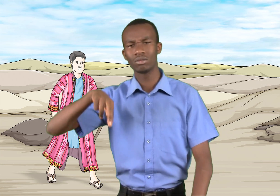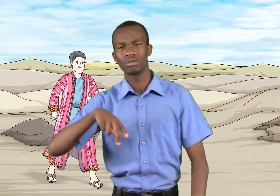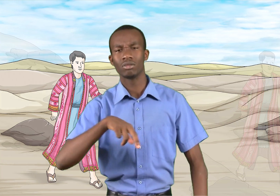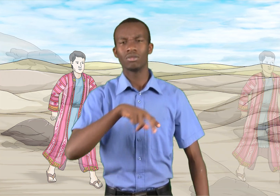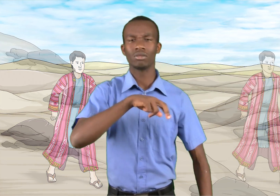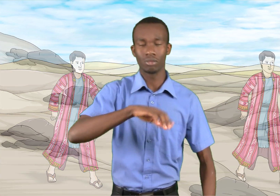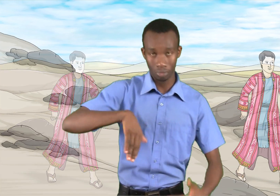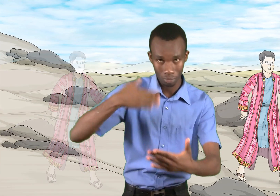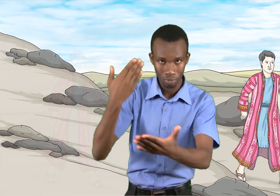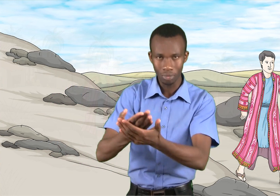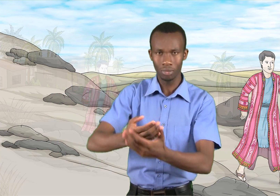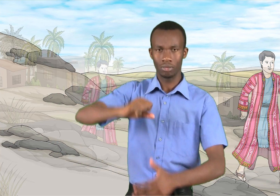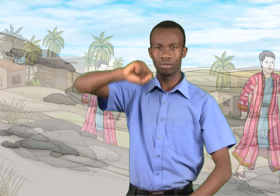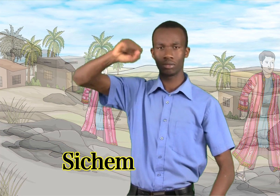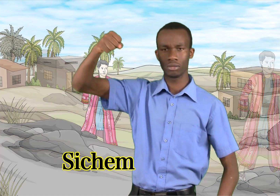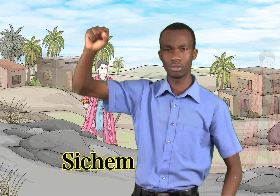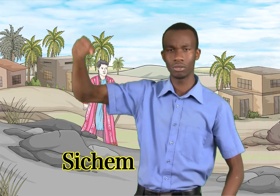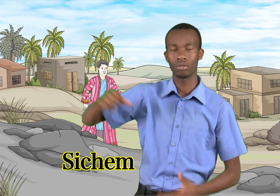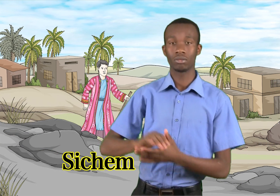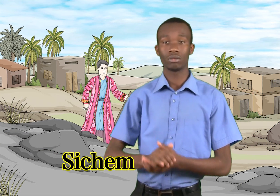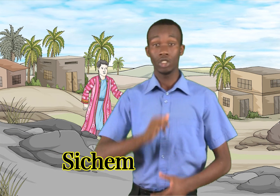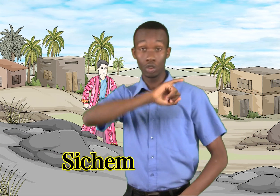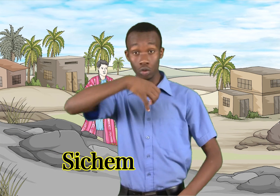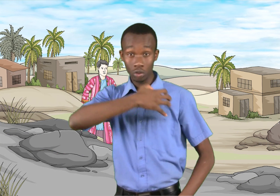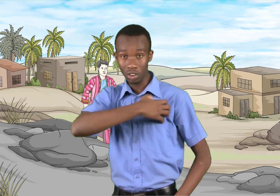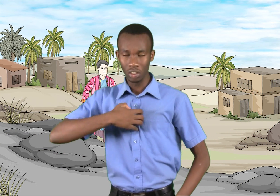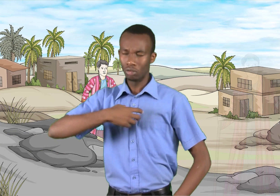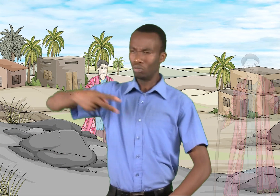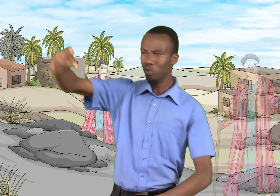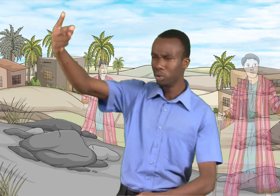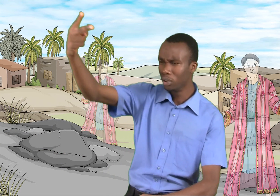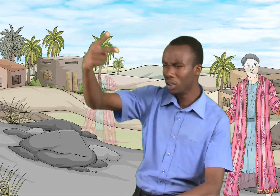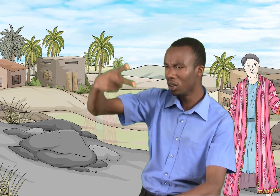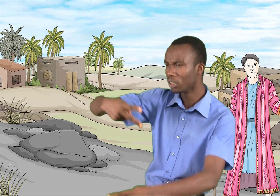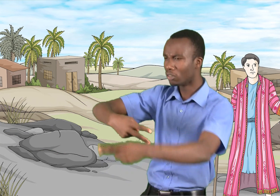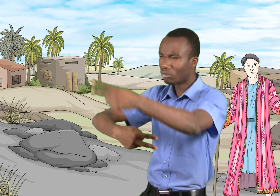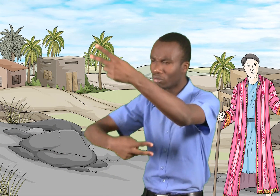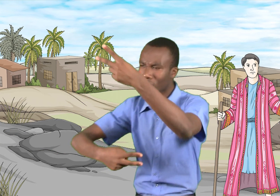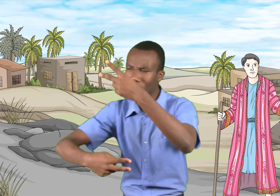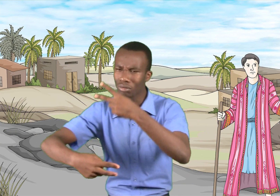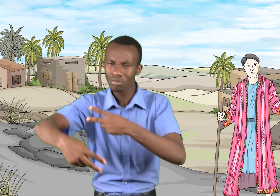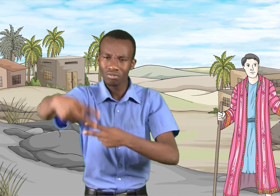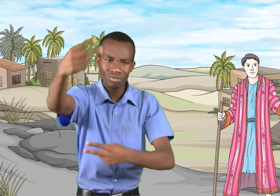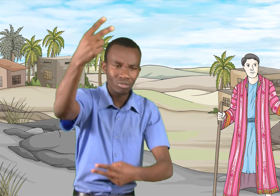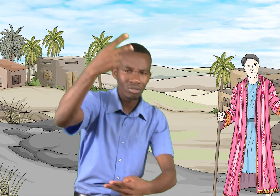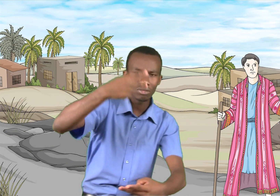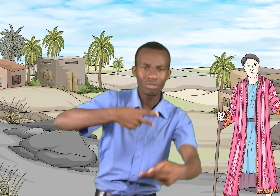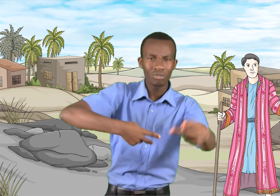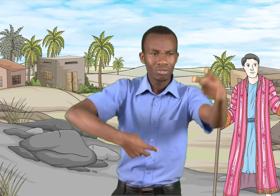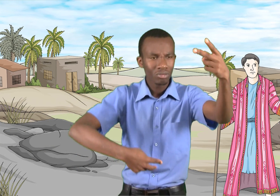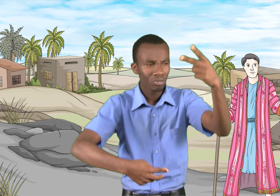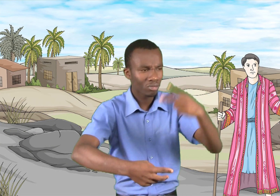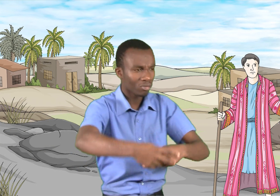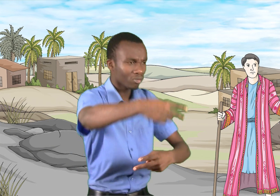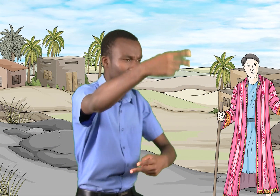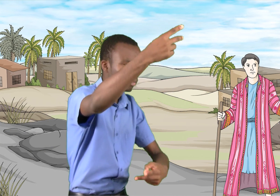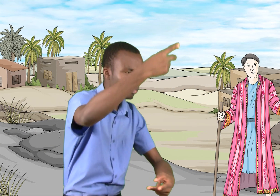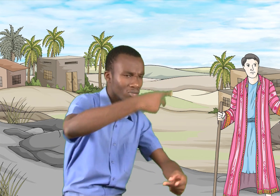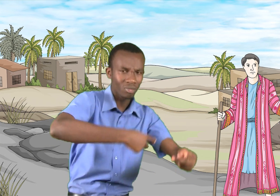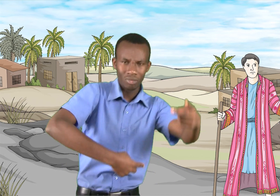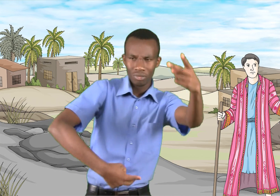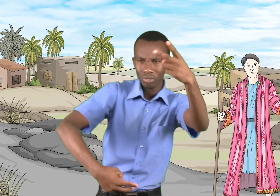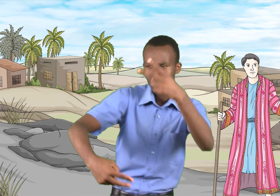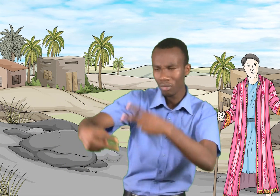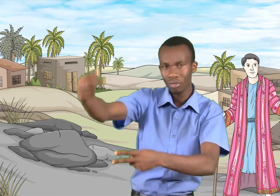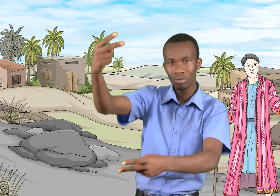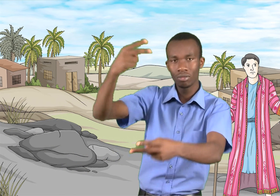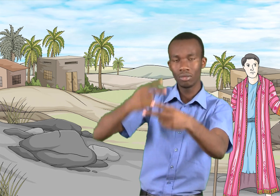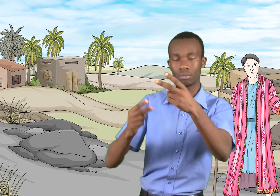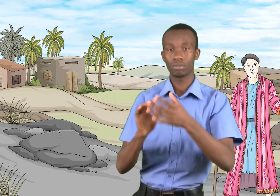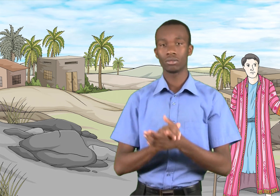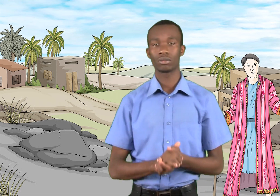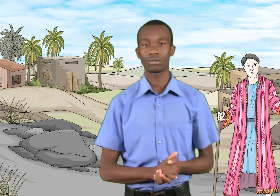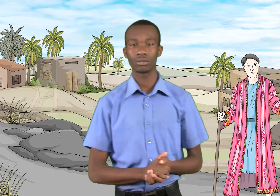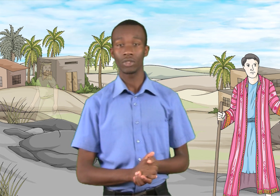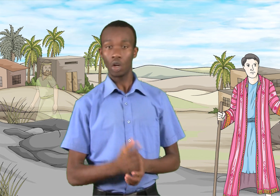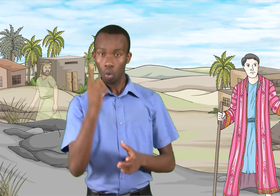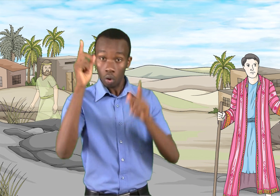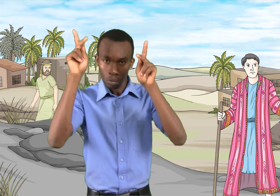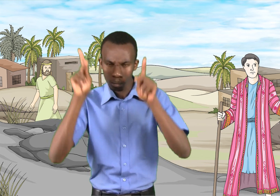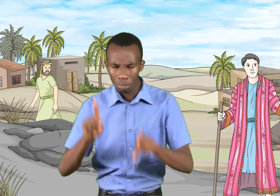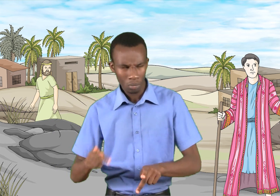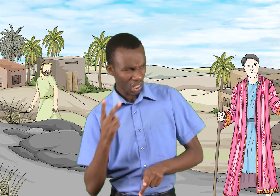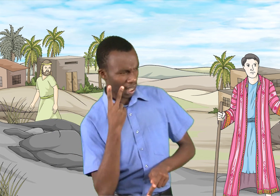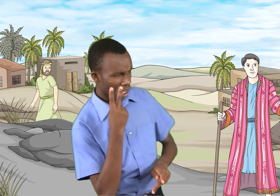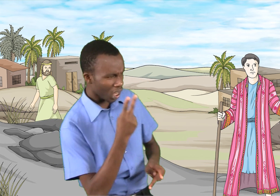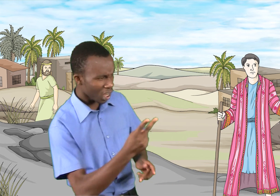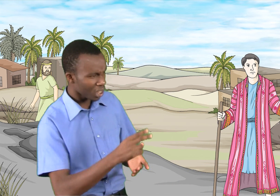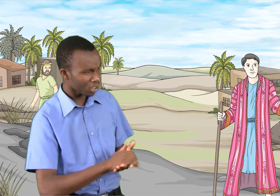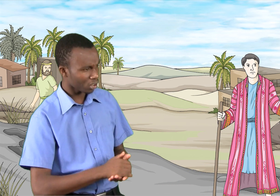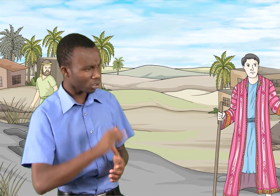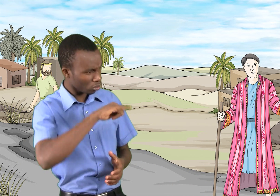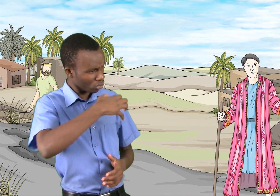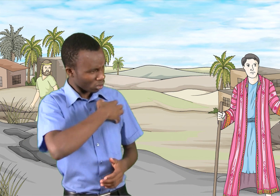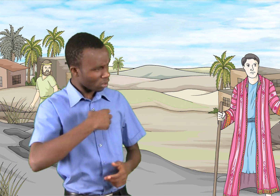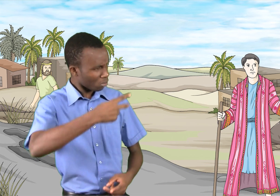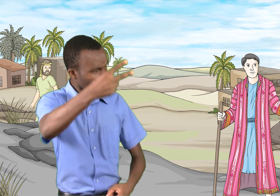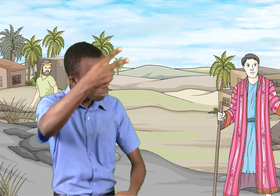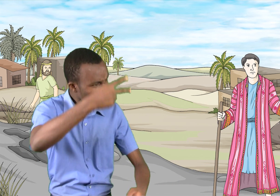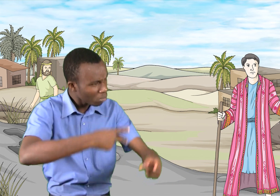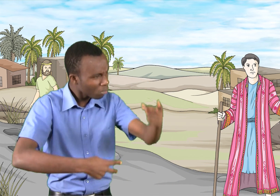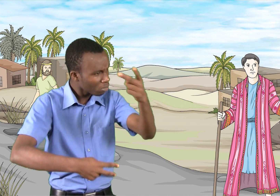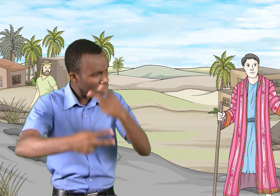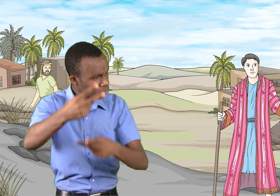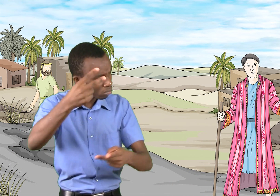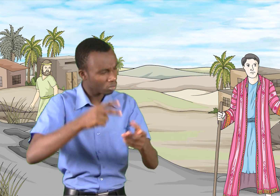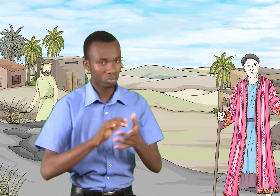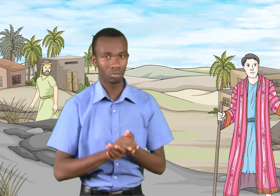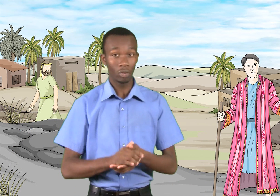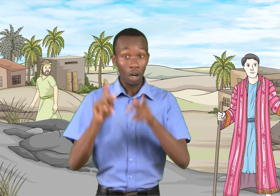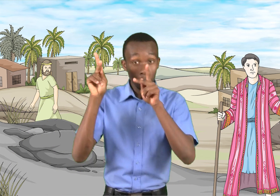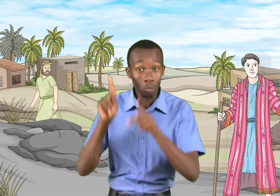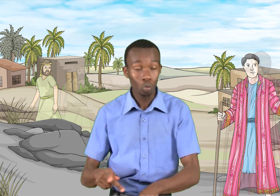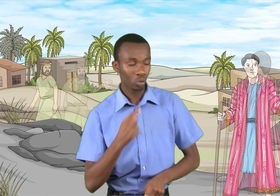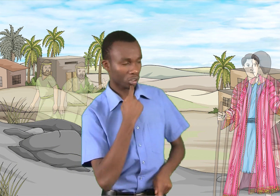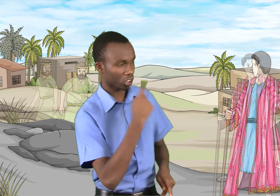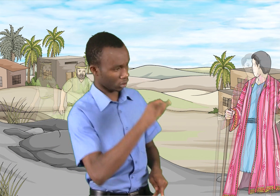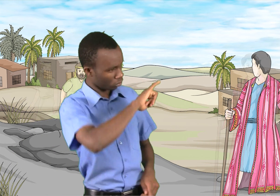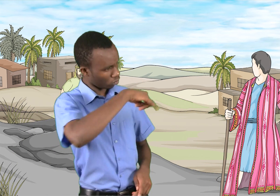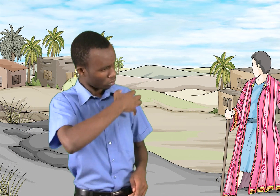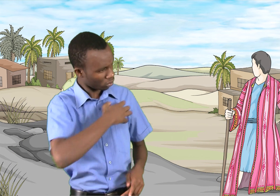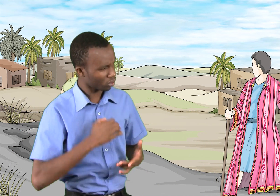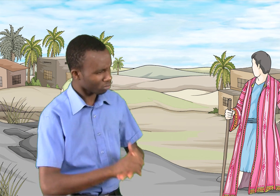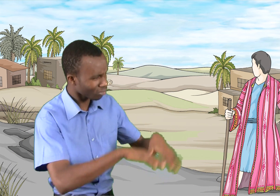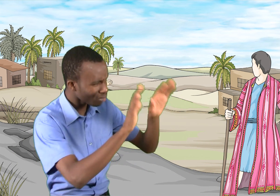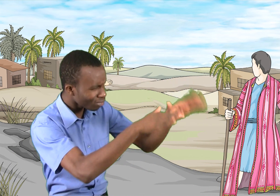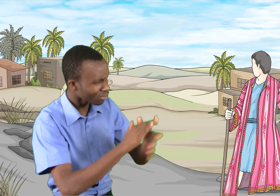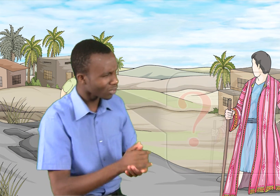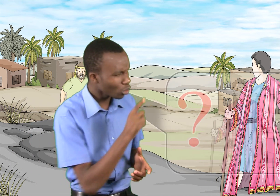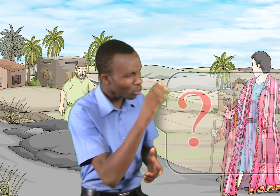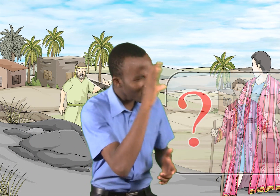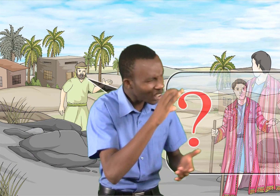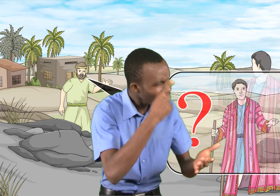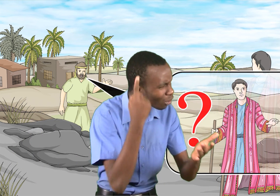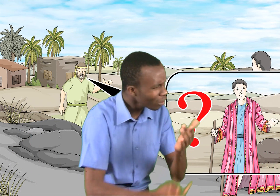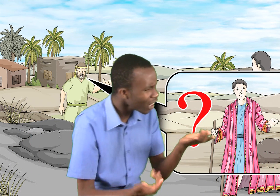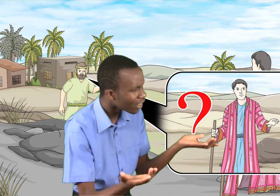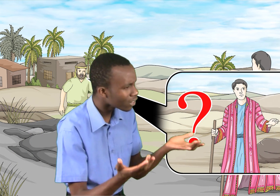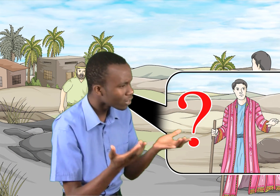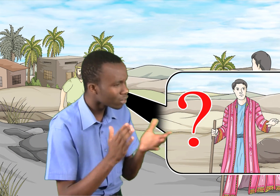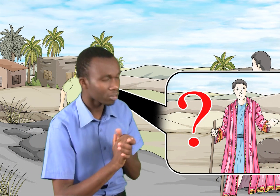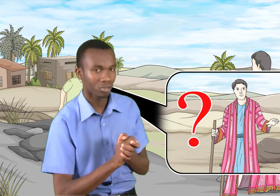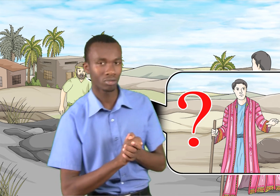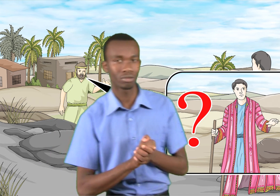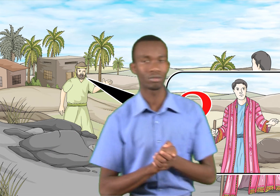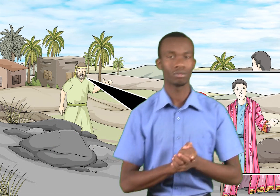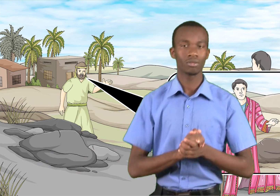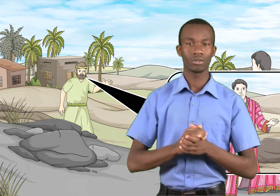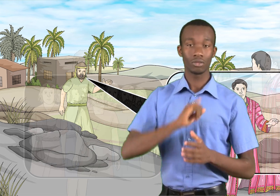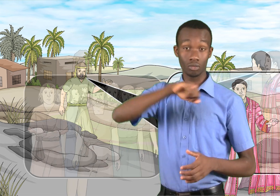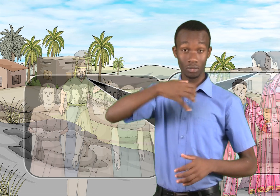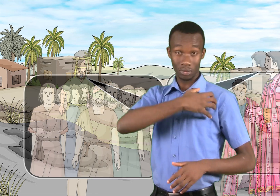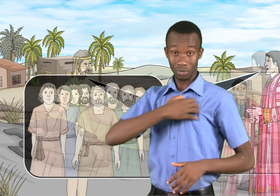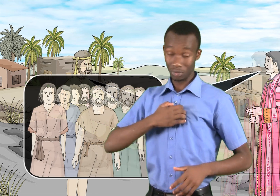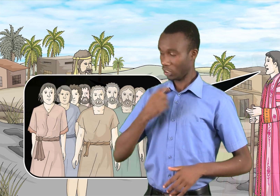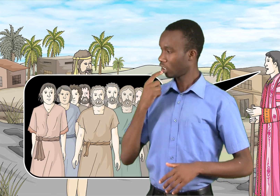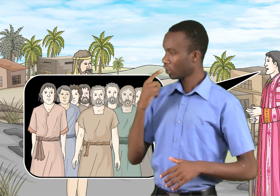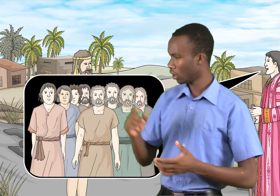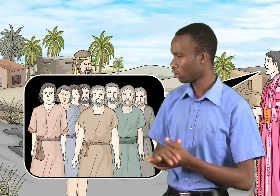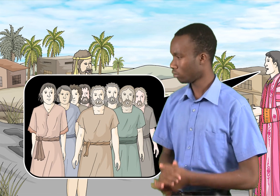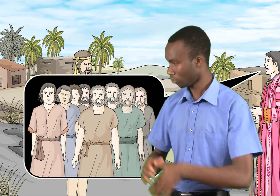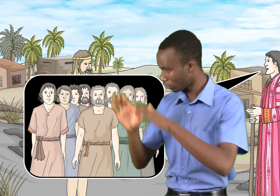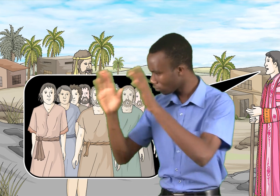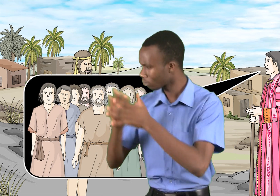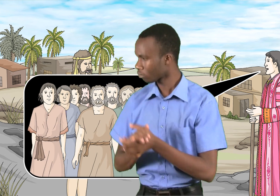And when Joseph arrived in Shechem, a man found him wandering in the field and asked, “What are you looking for?”